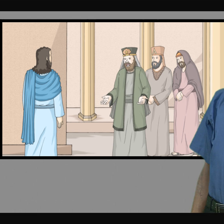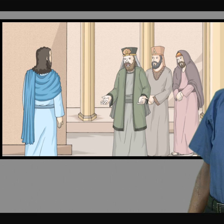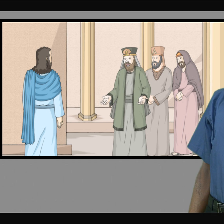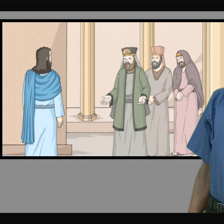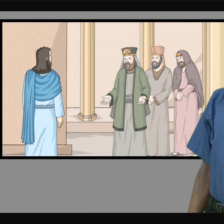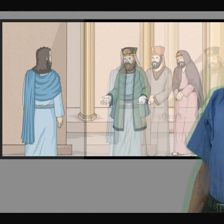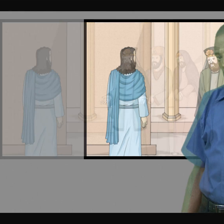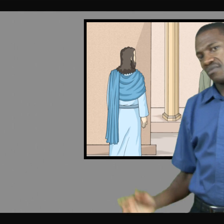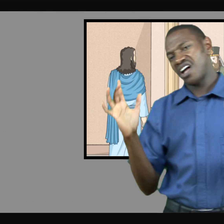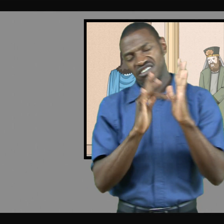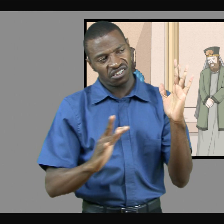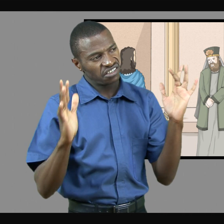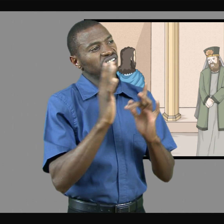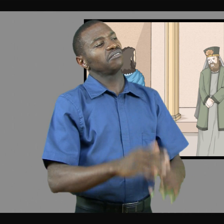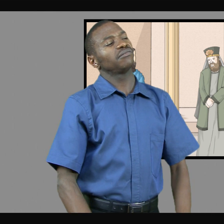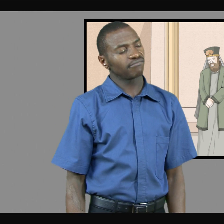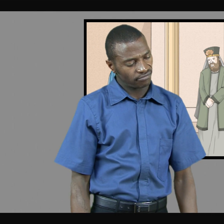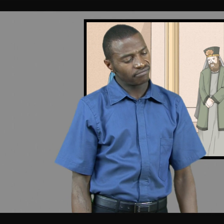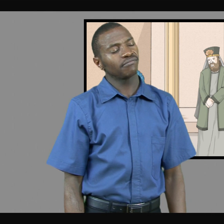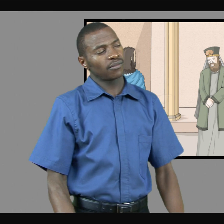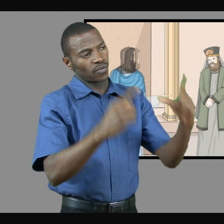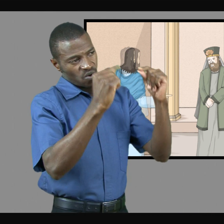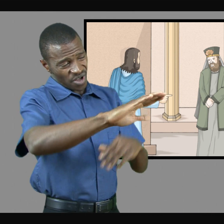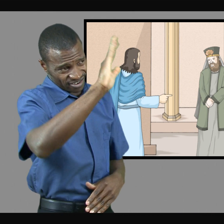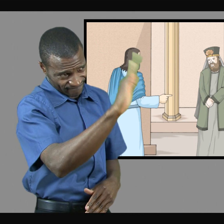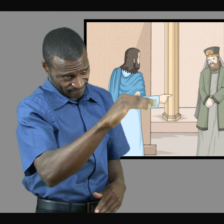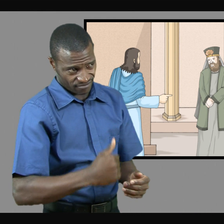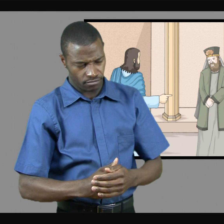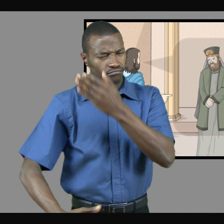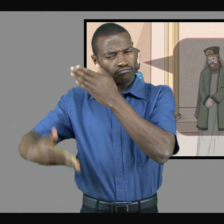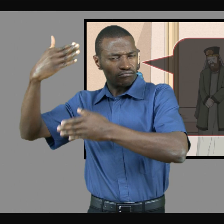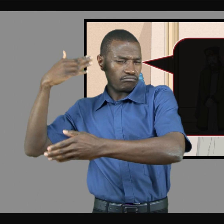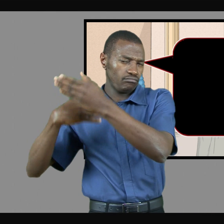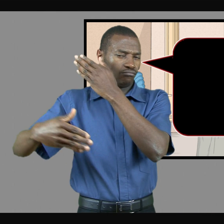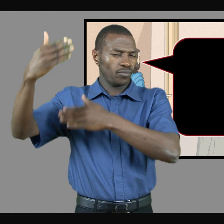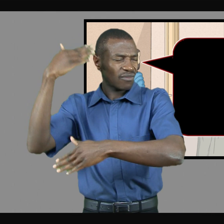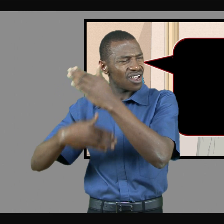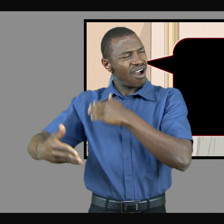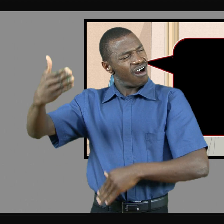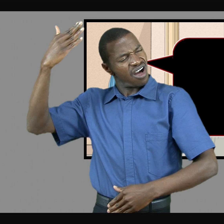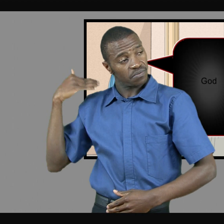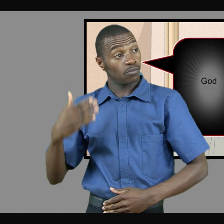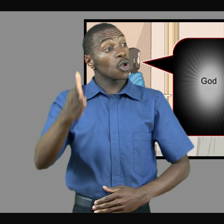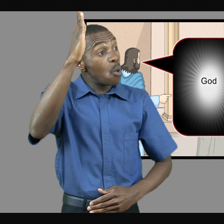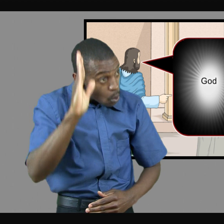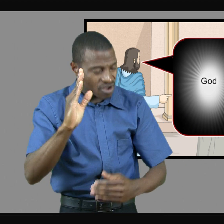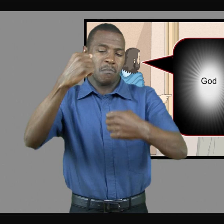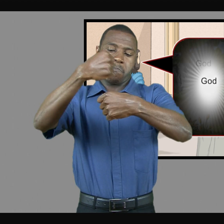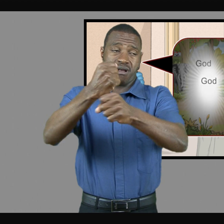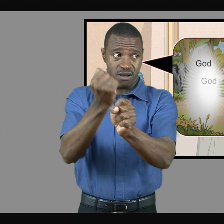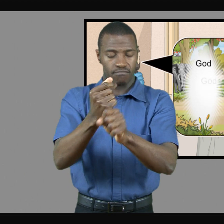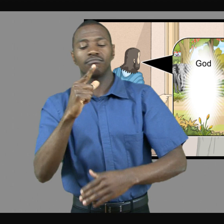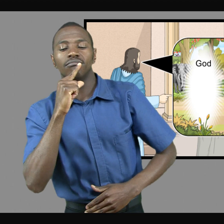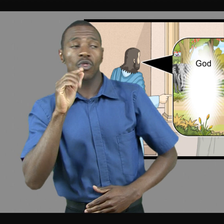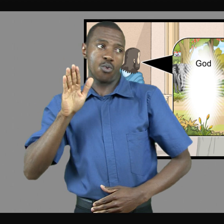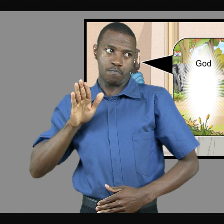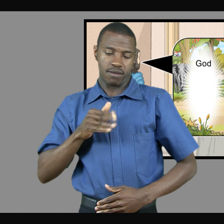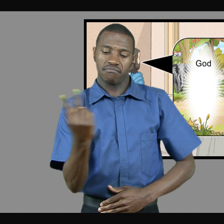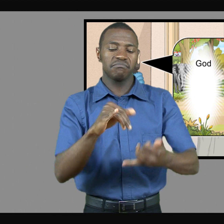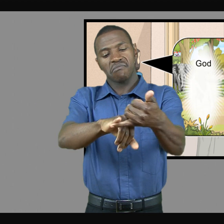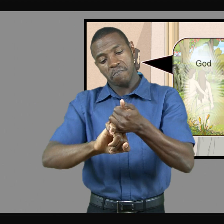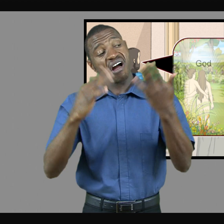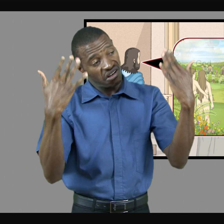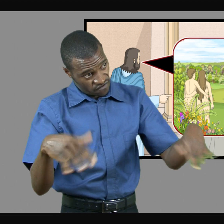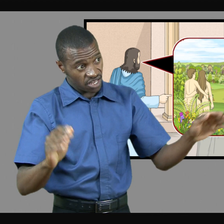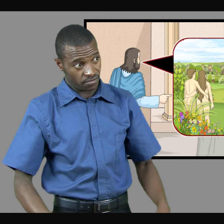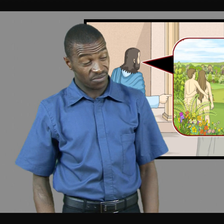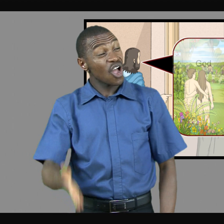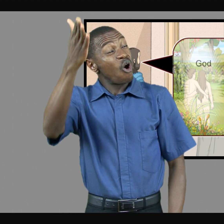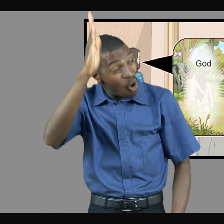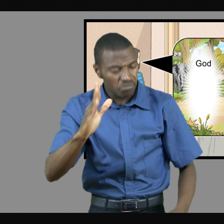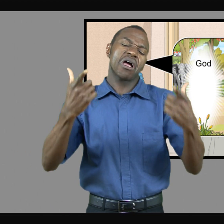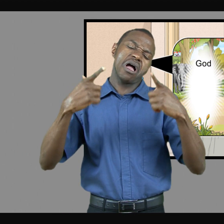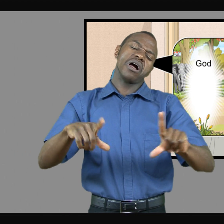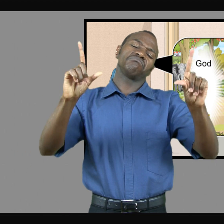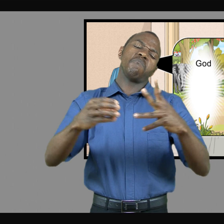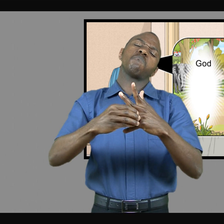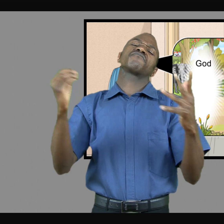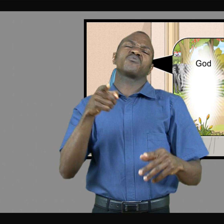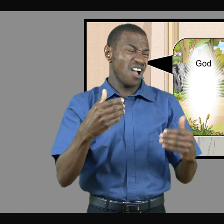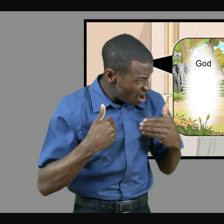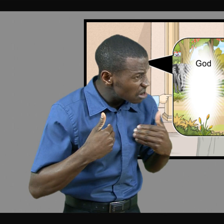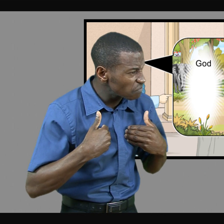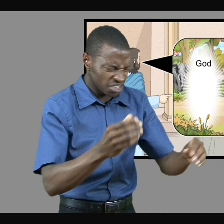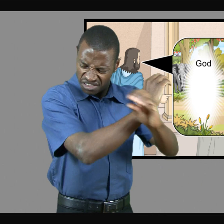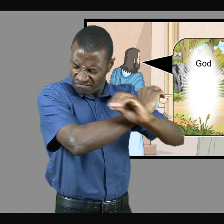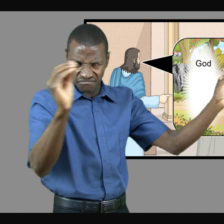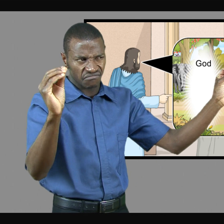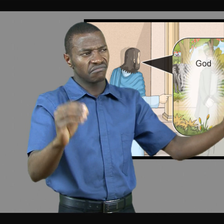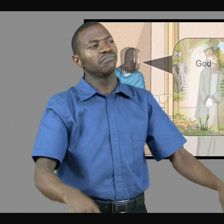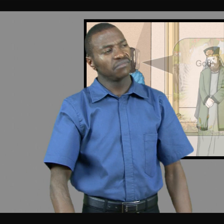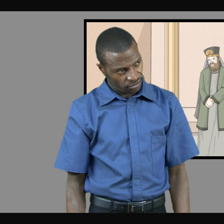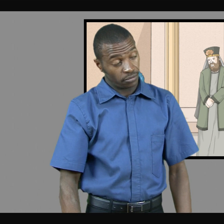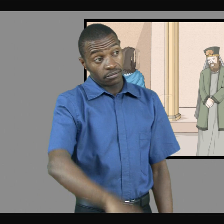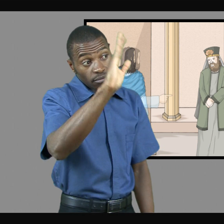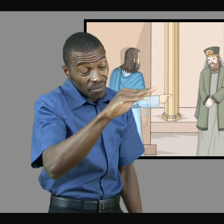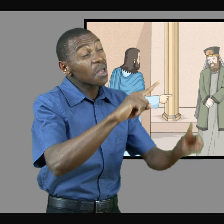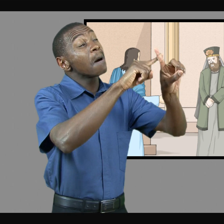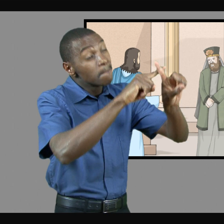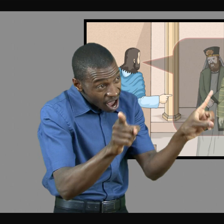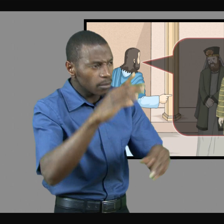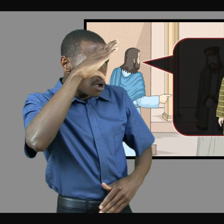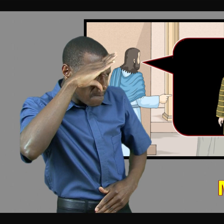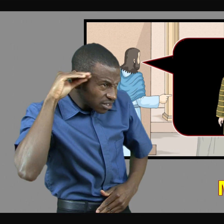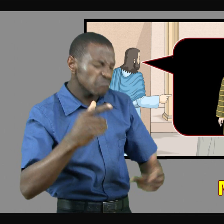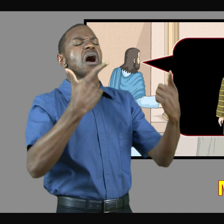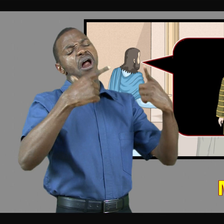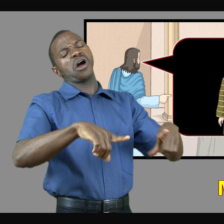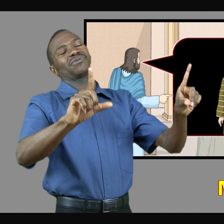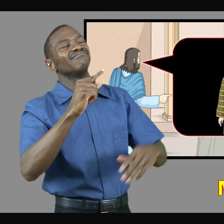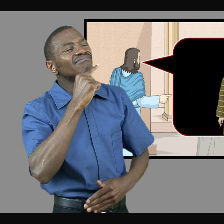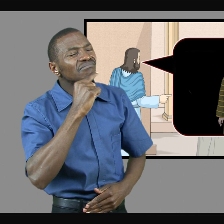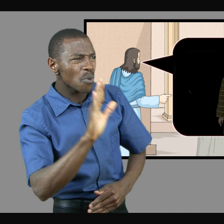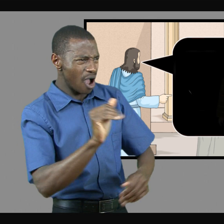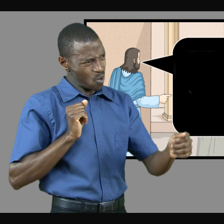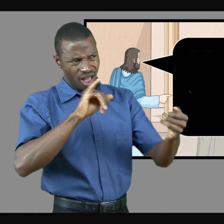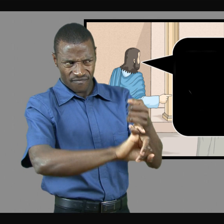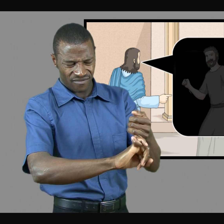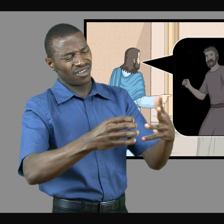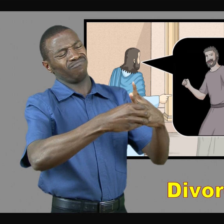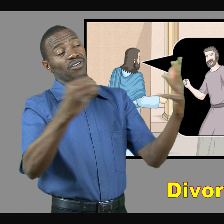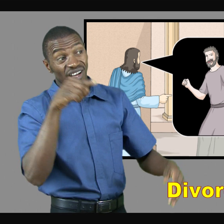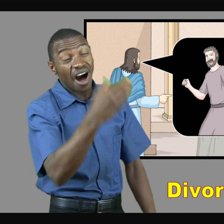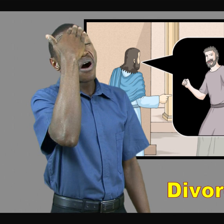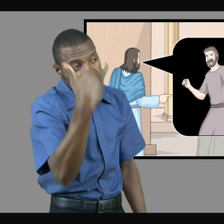Jesus replied, “Moses permitted you to divorce your wives because of your hardness of heart;